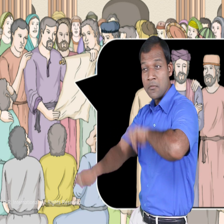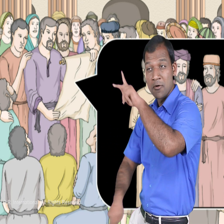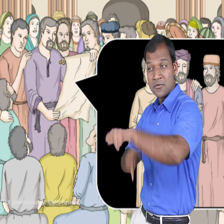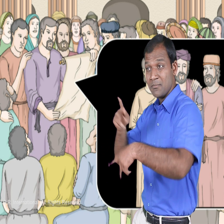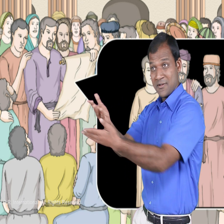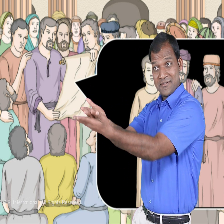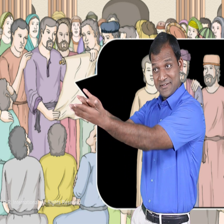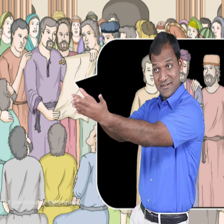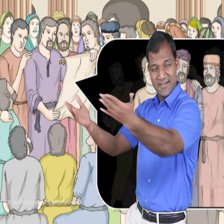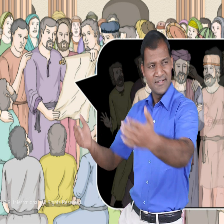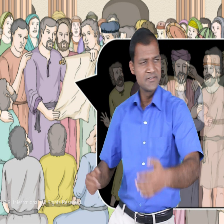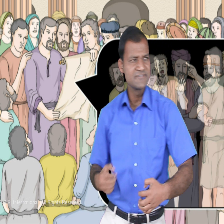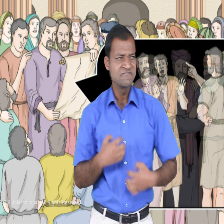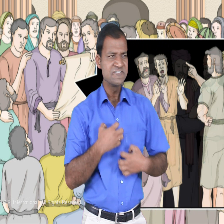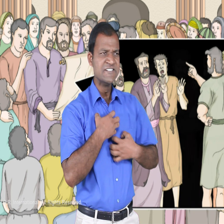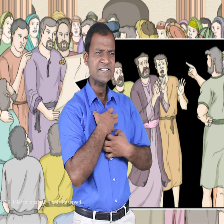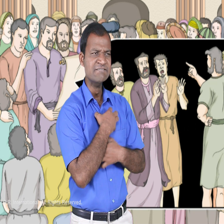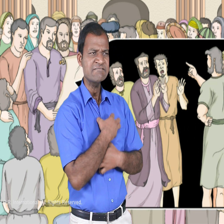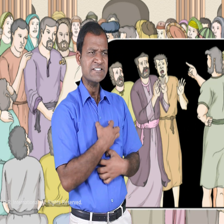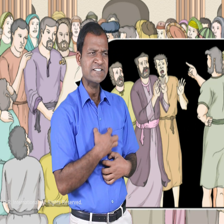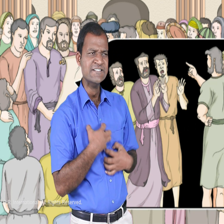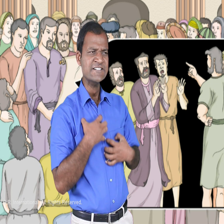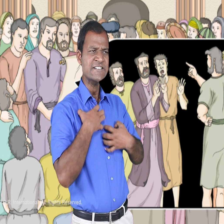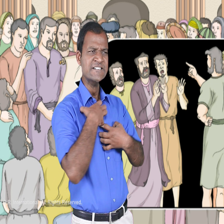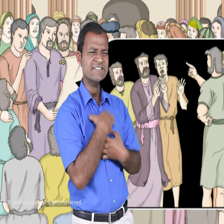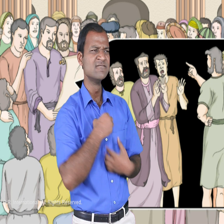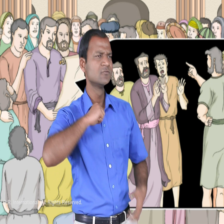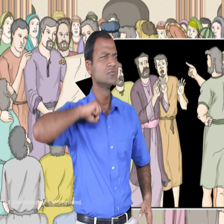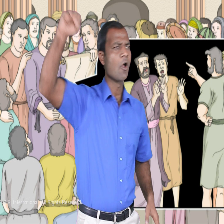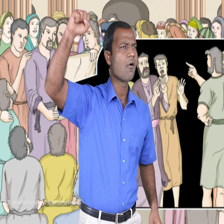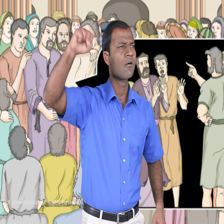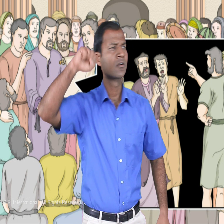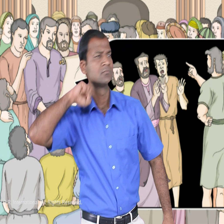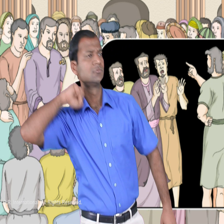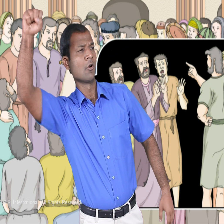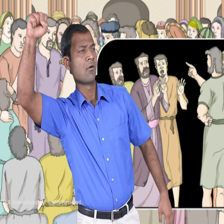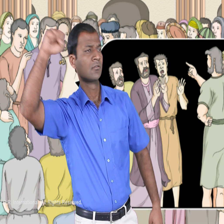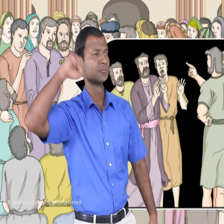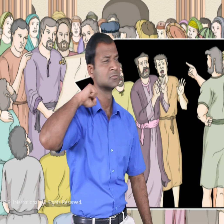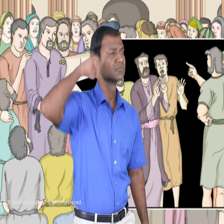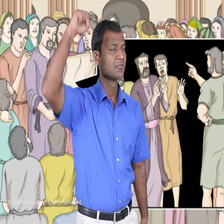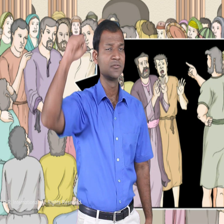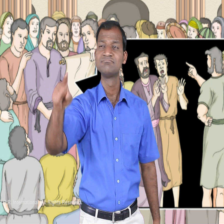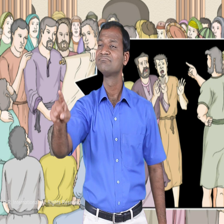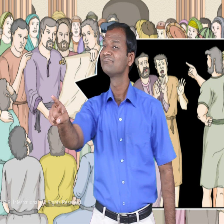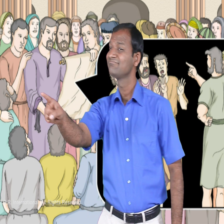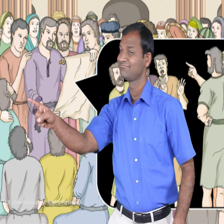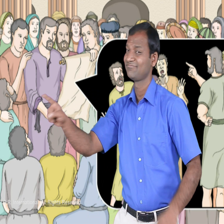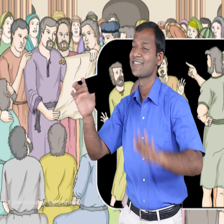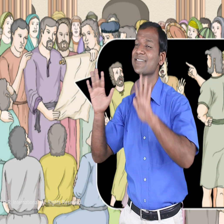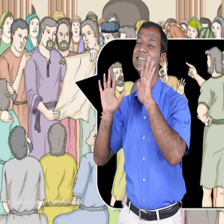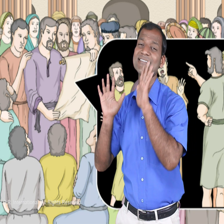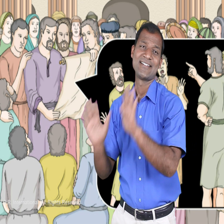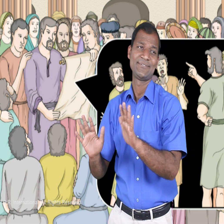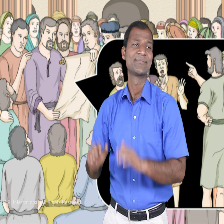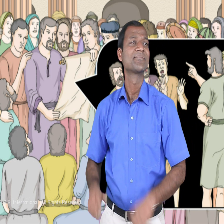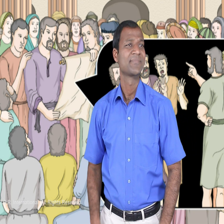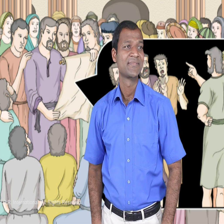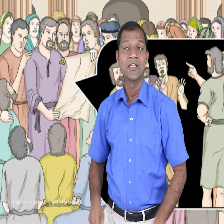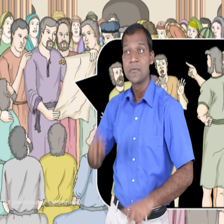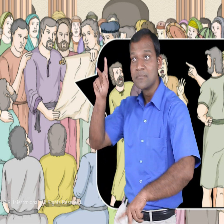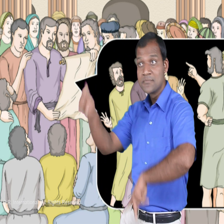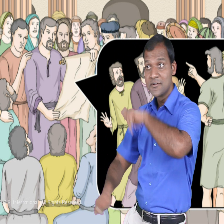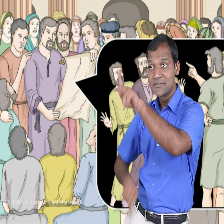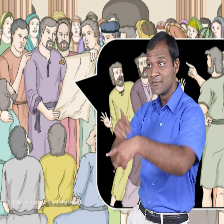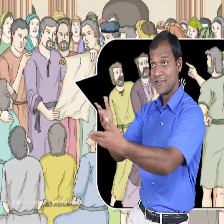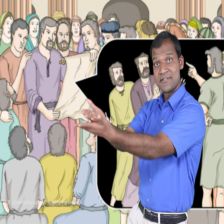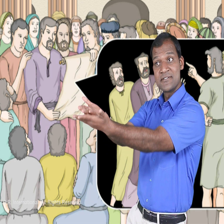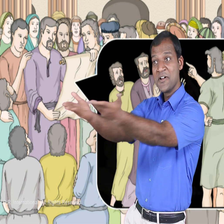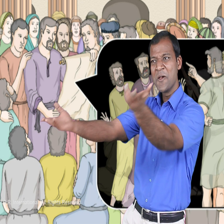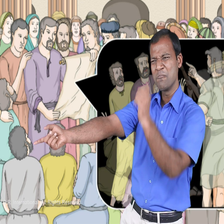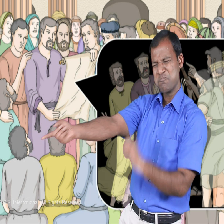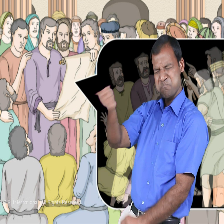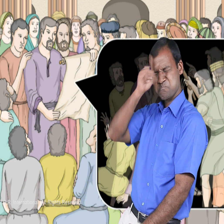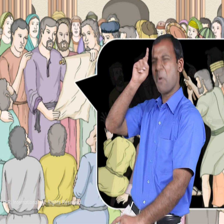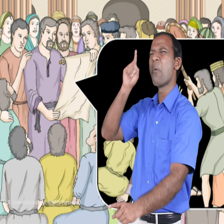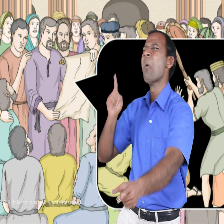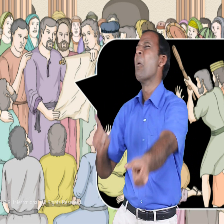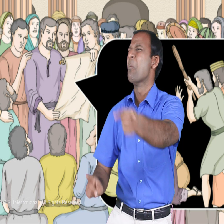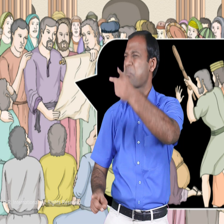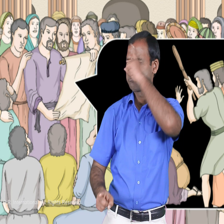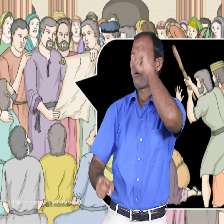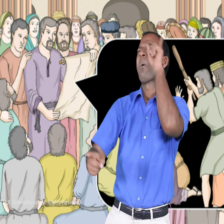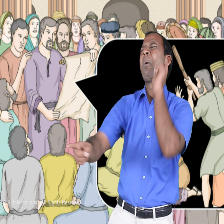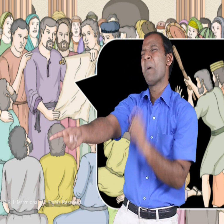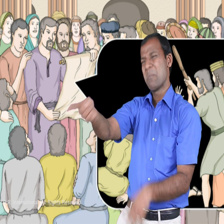in troubles, hardships, and calamities;